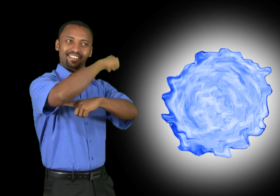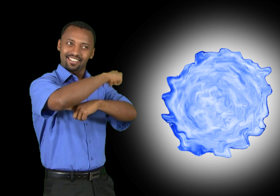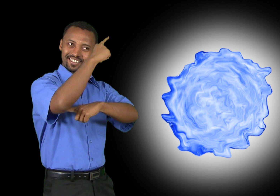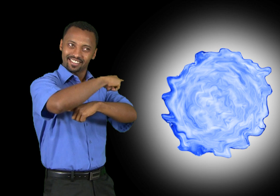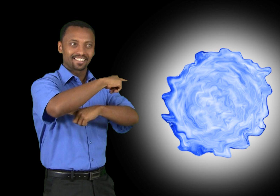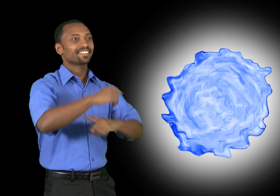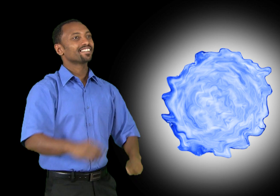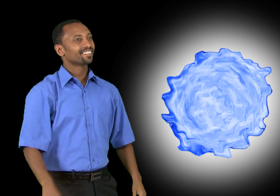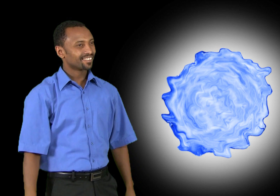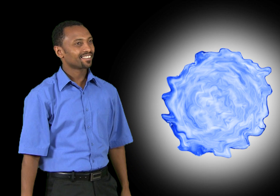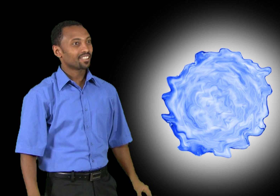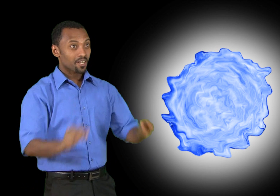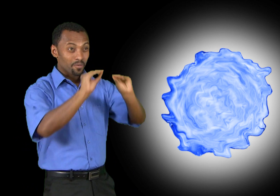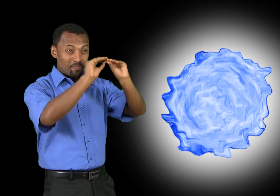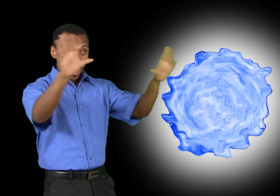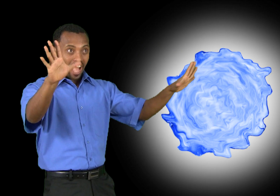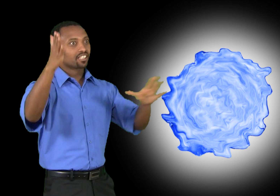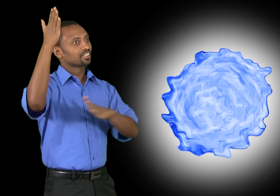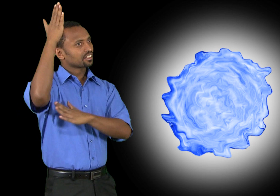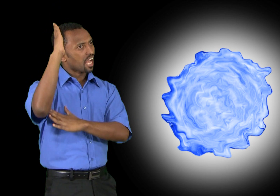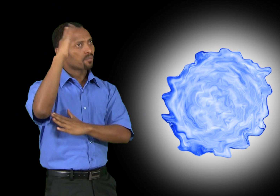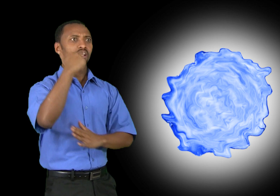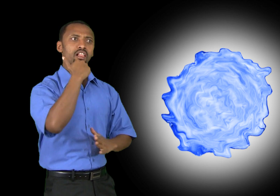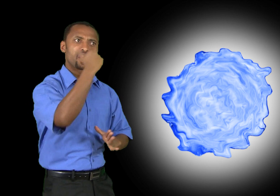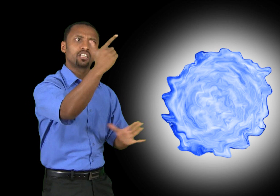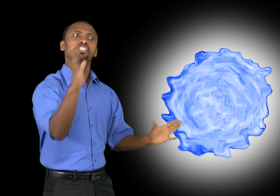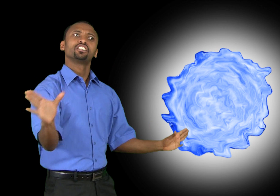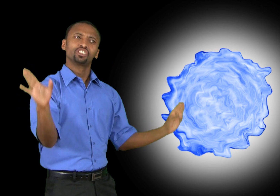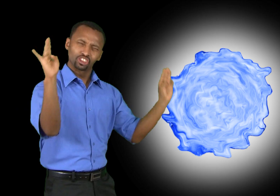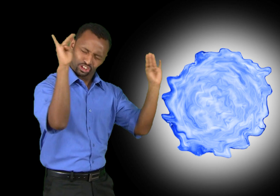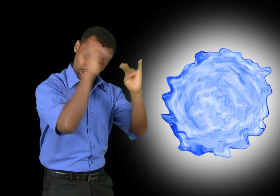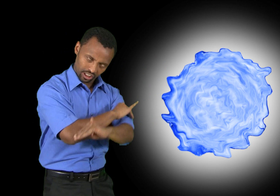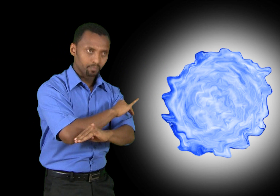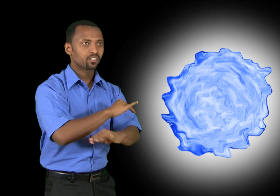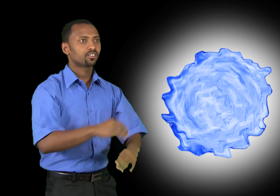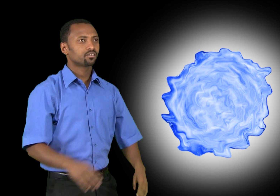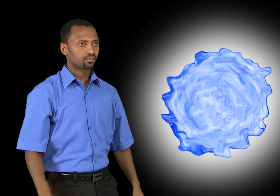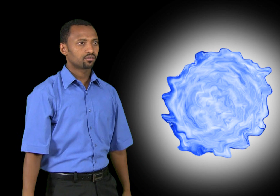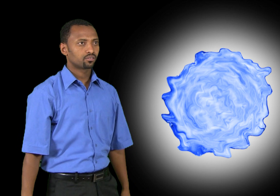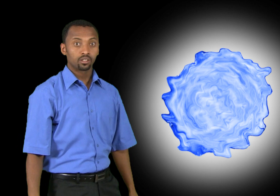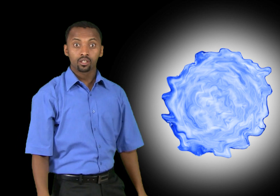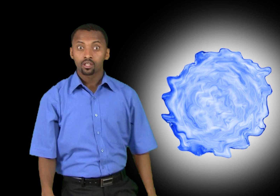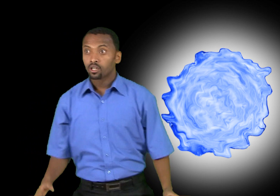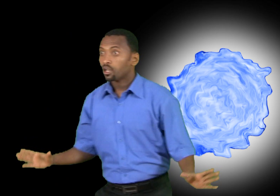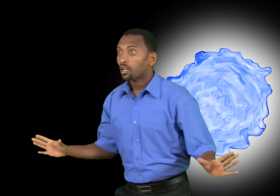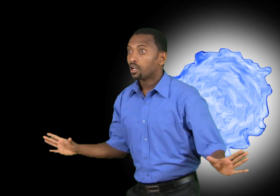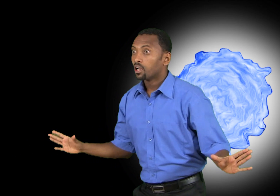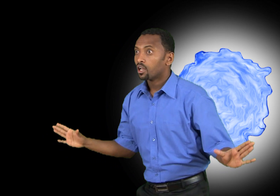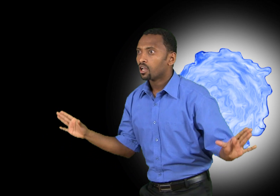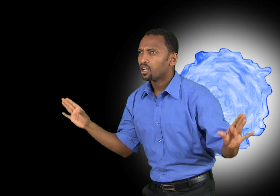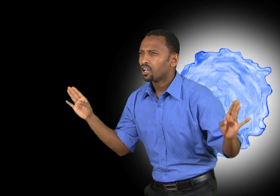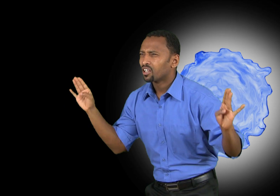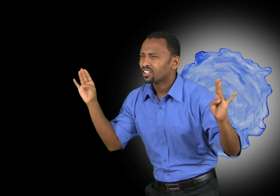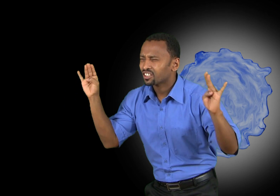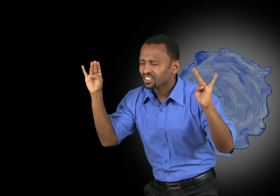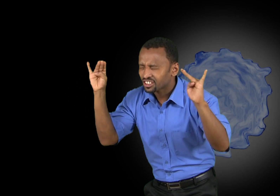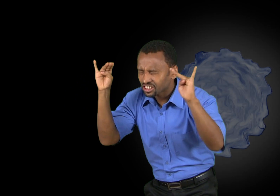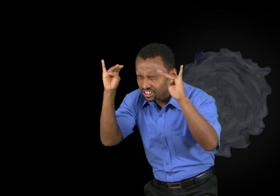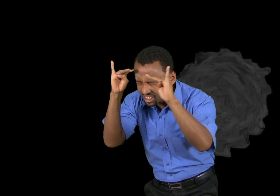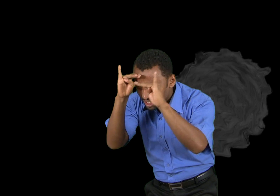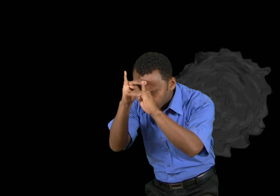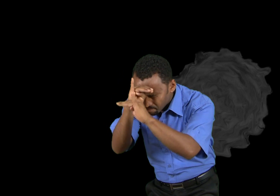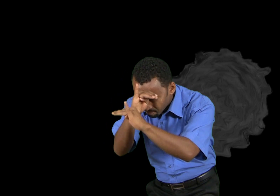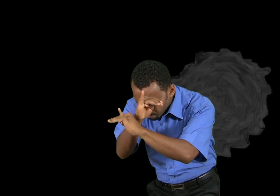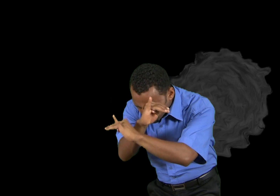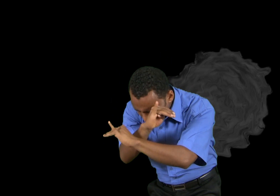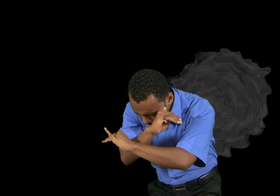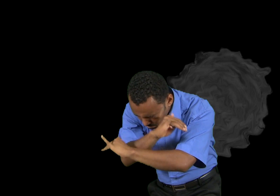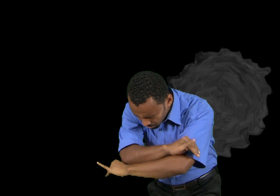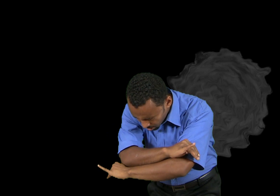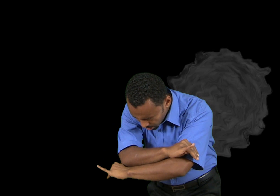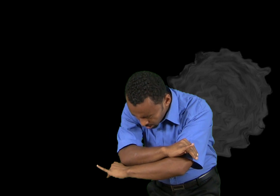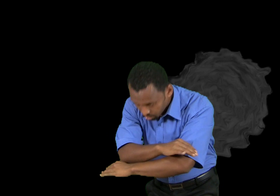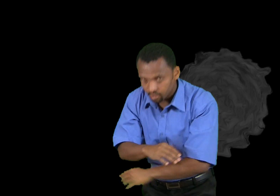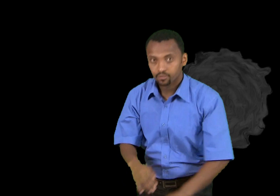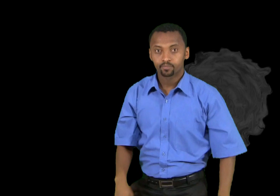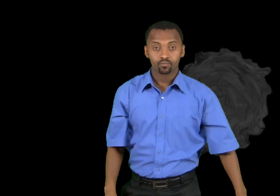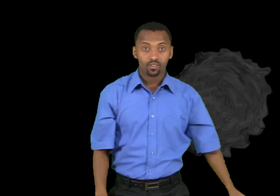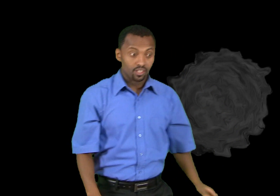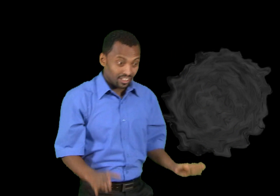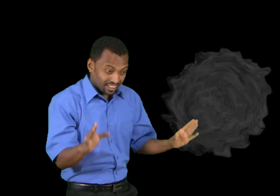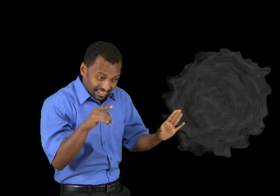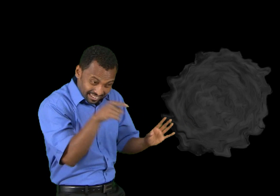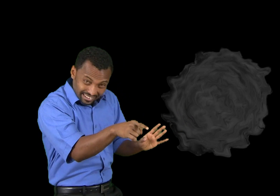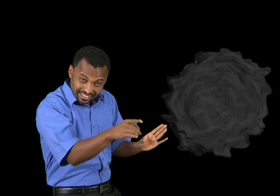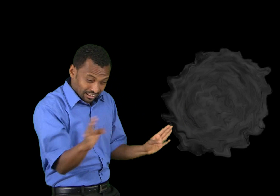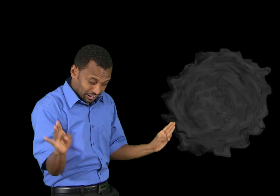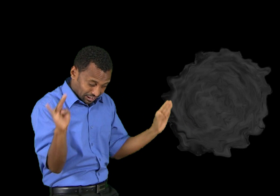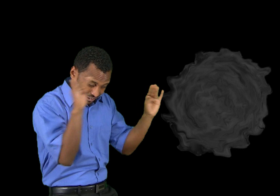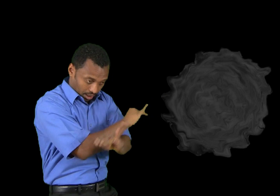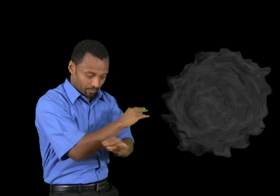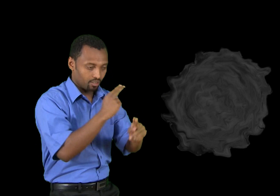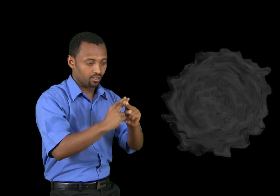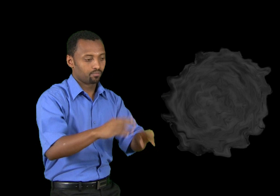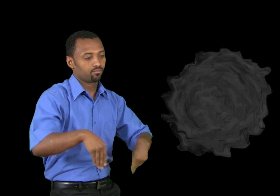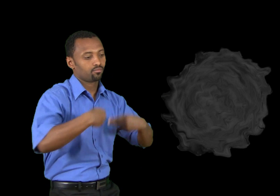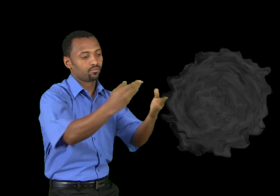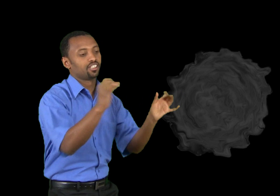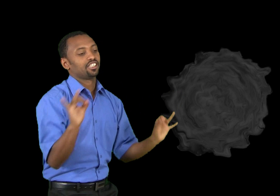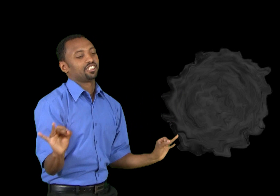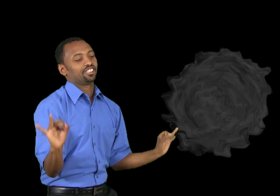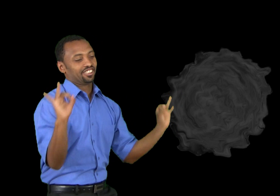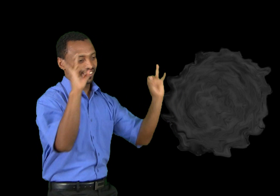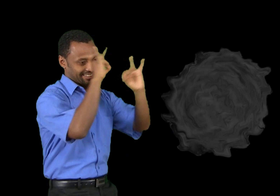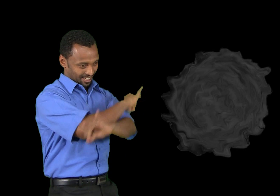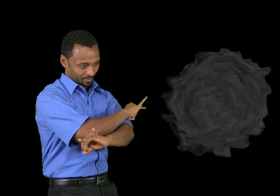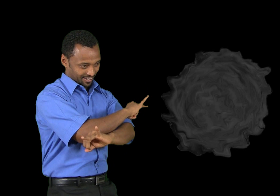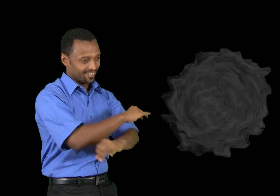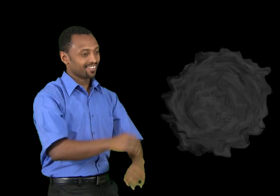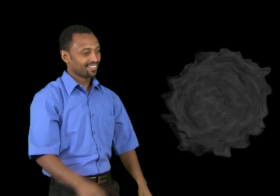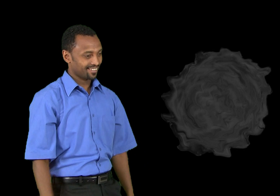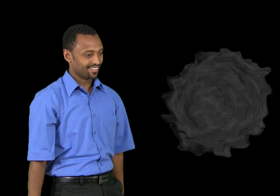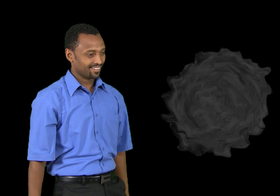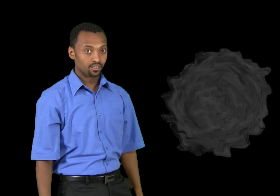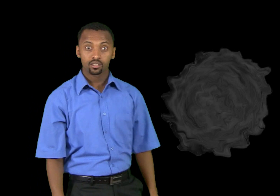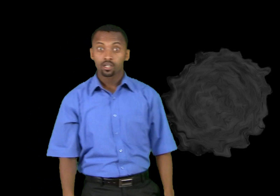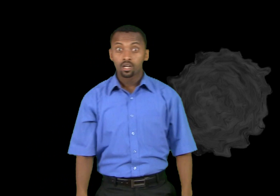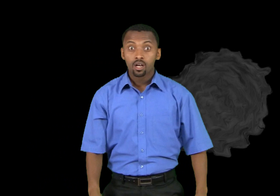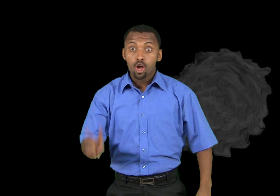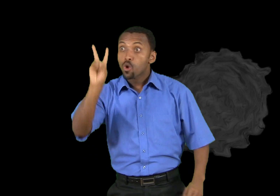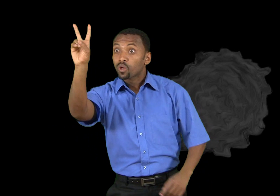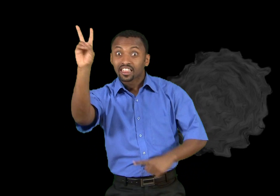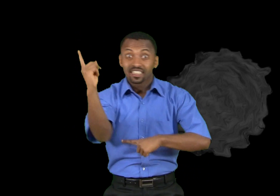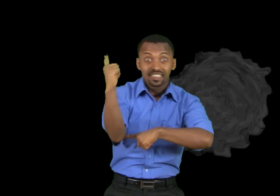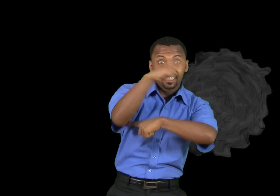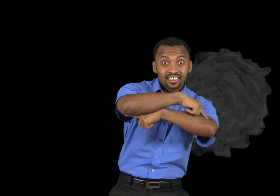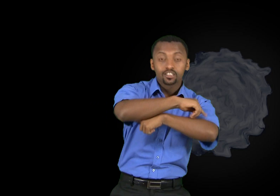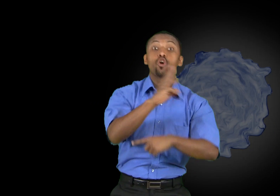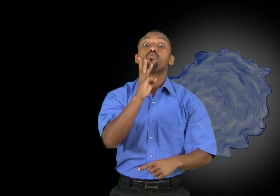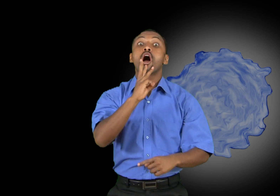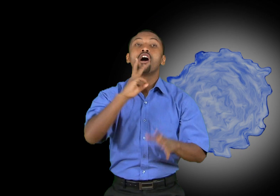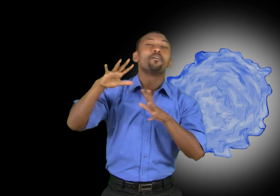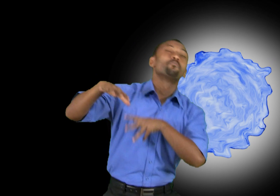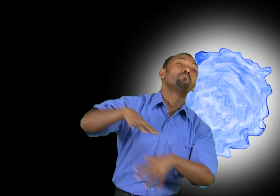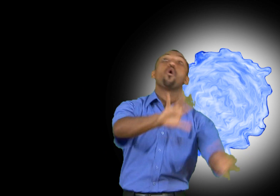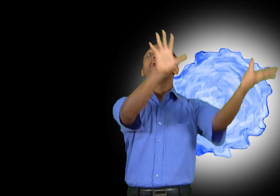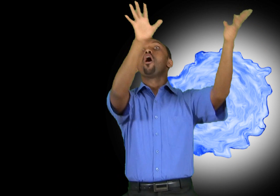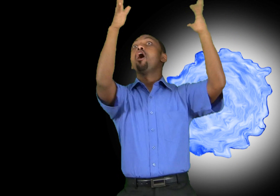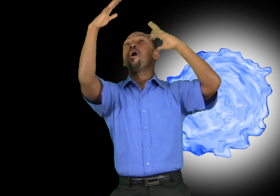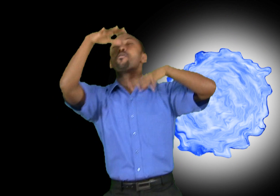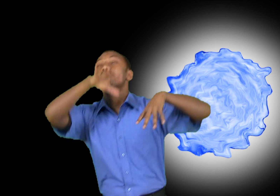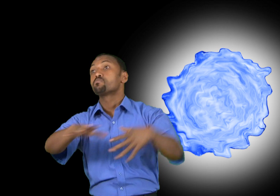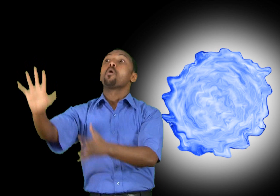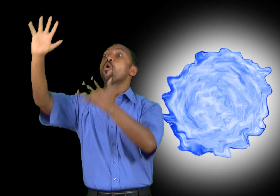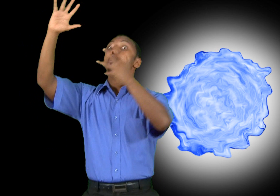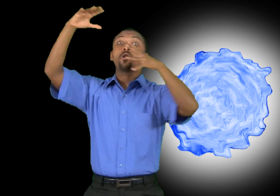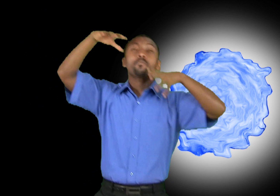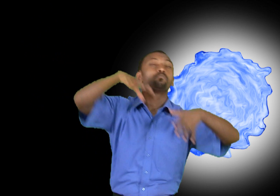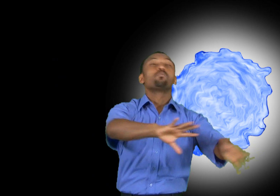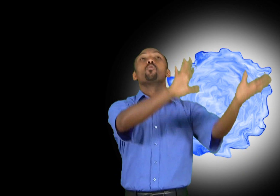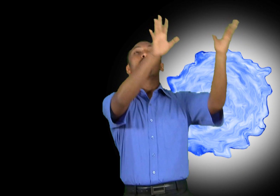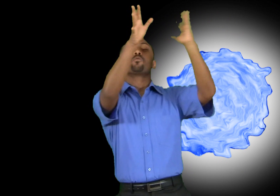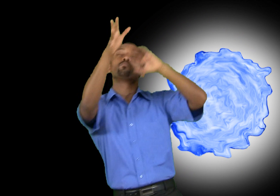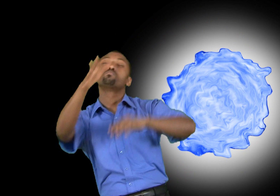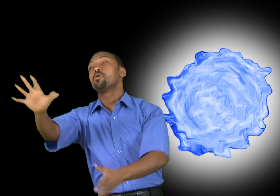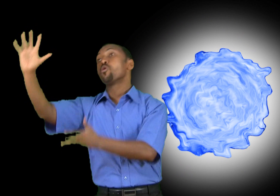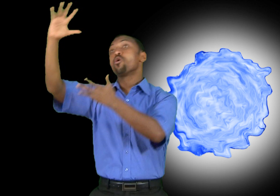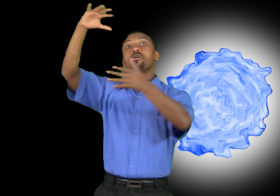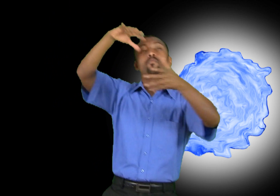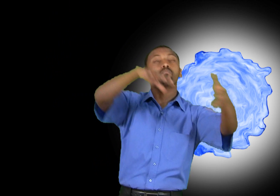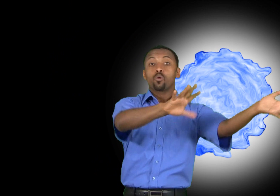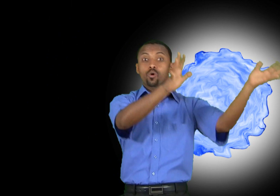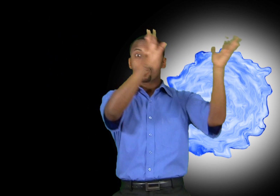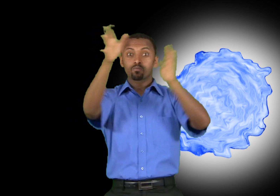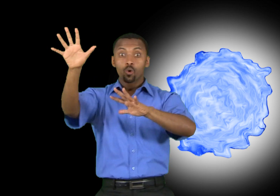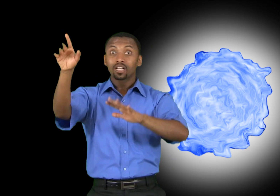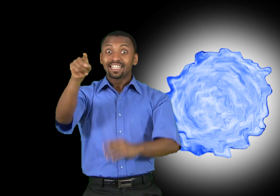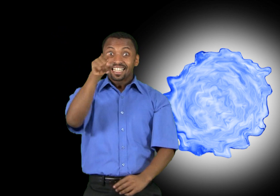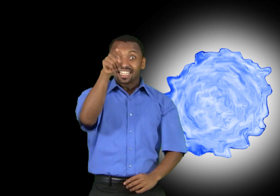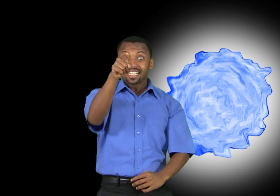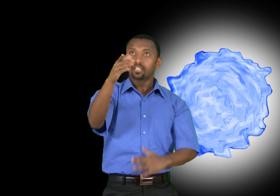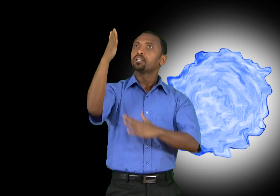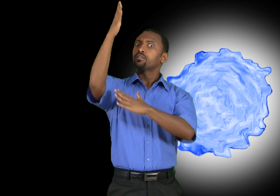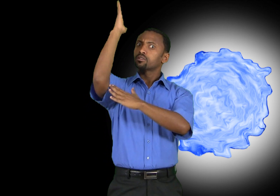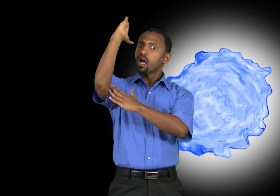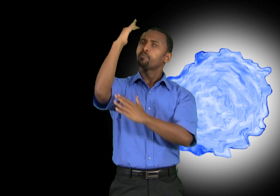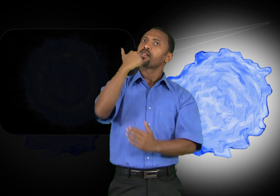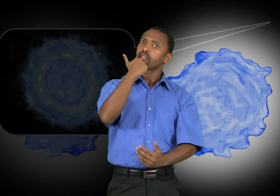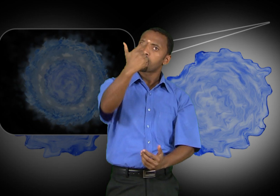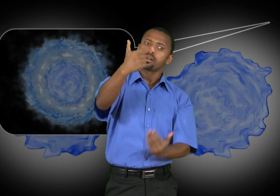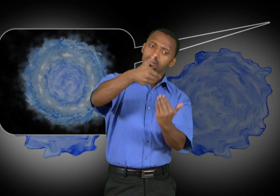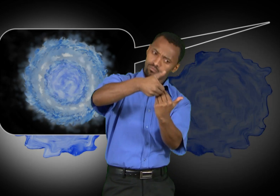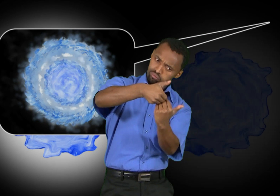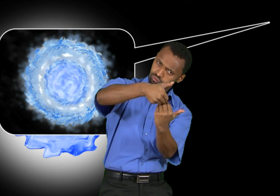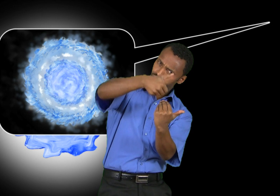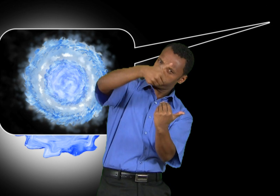God called the light “day,” and the darkness He called “night.” And there was evening, and there was morning—the first day.